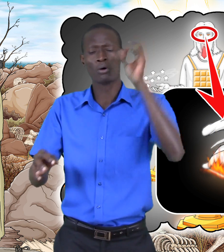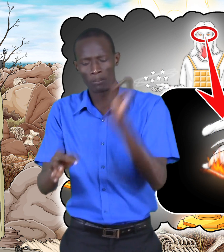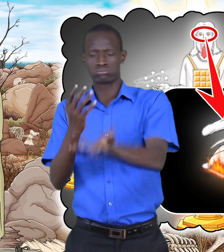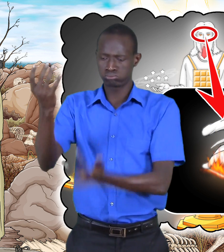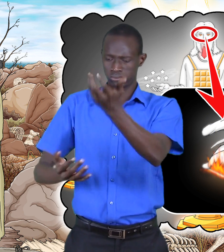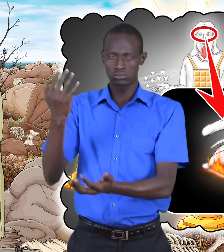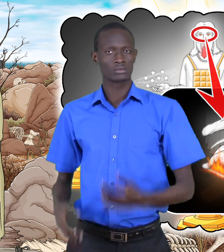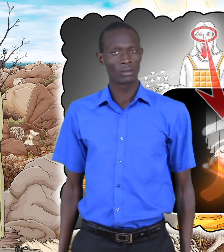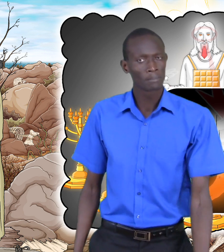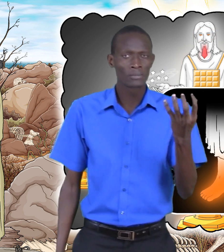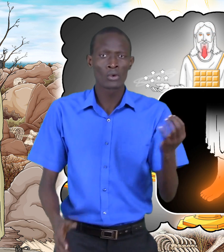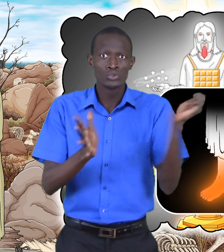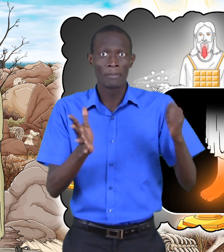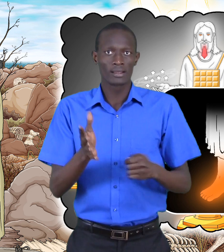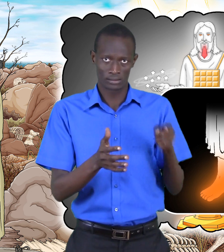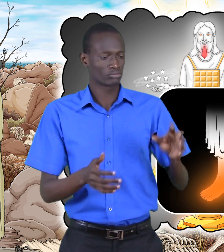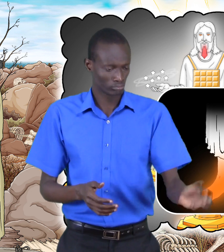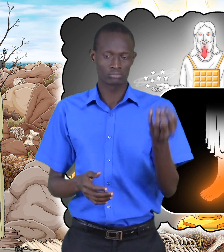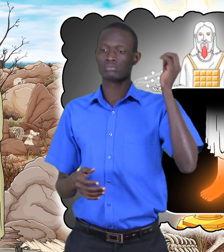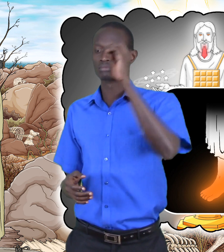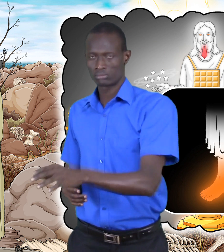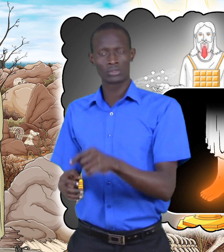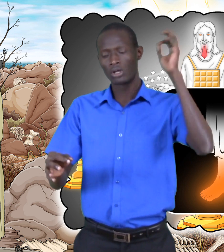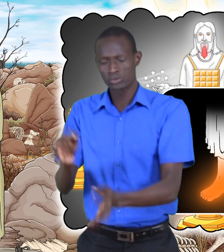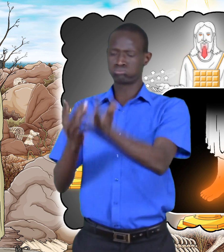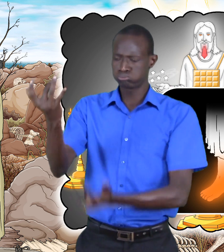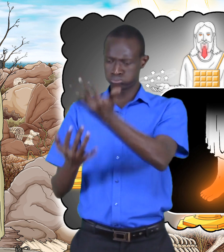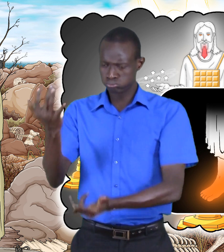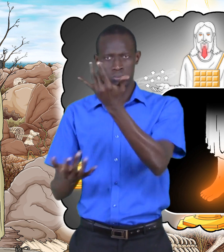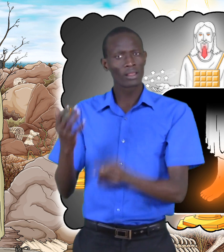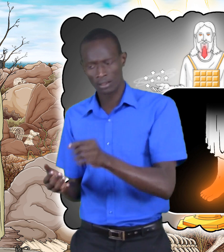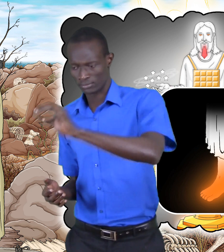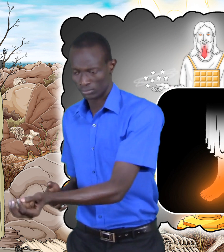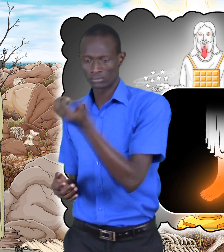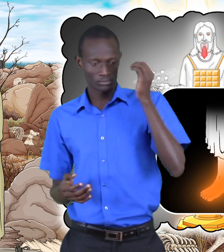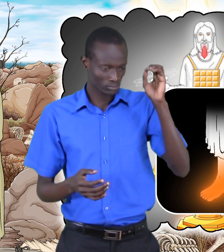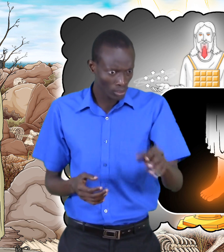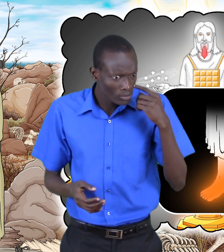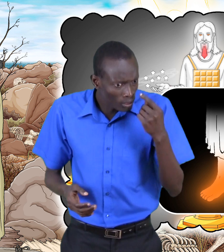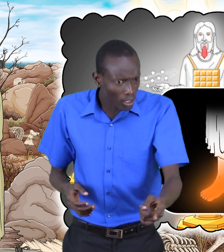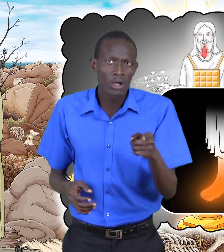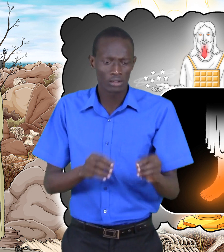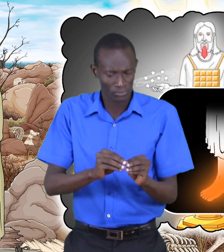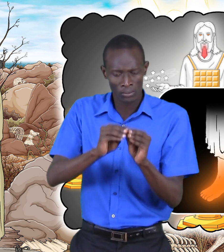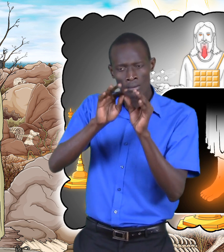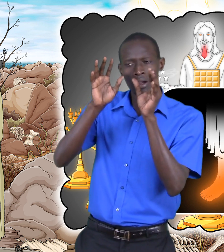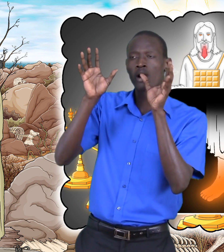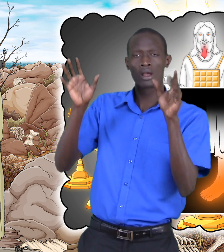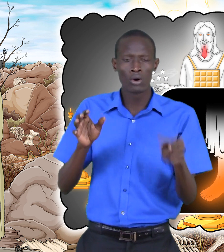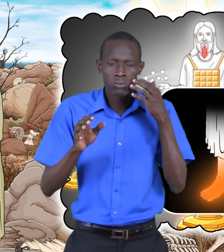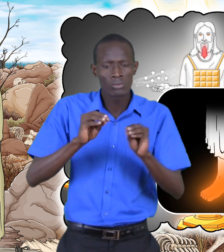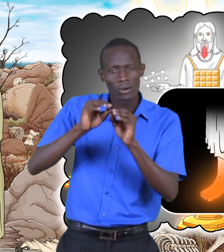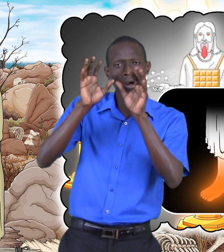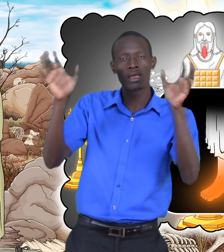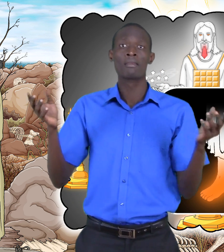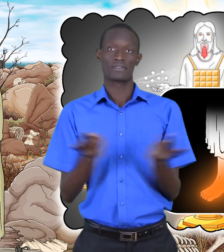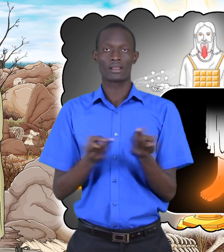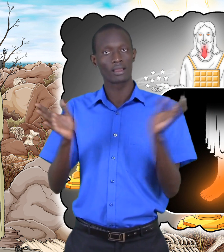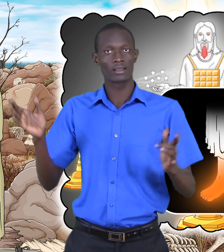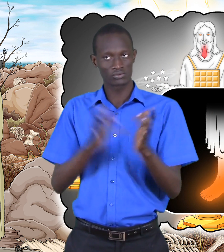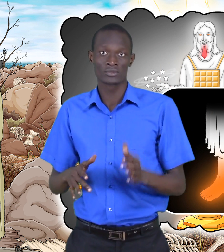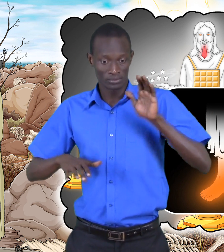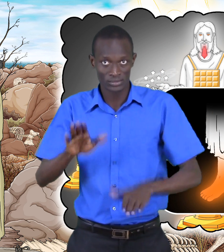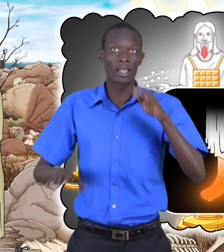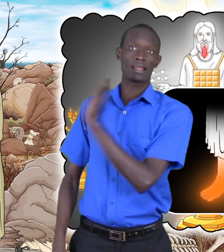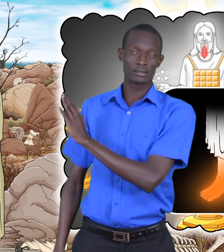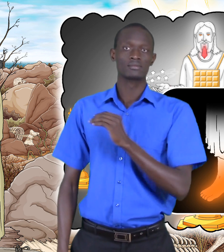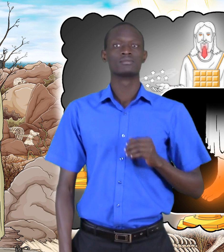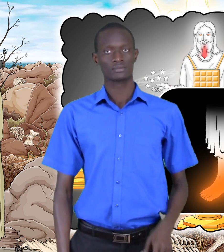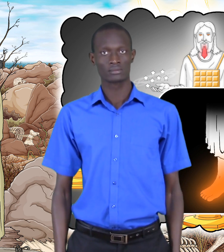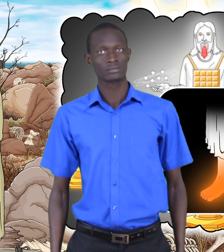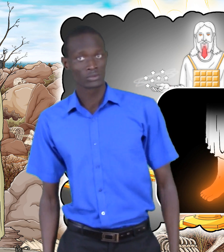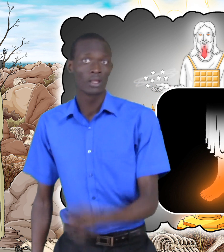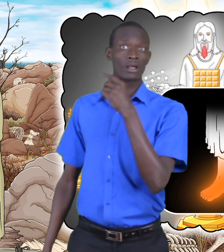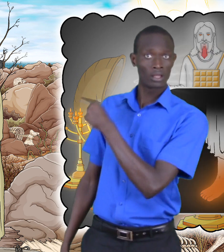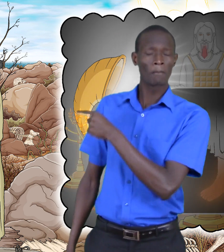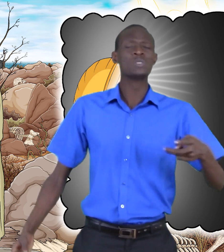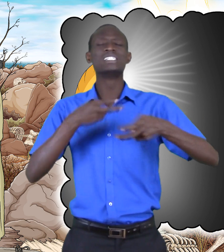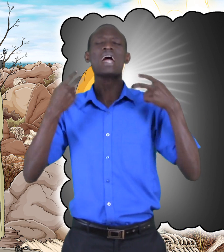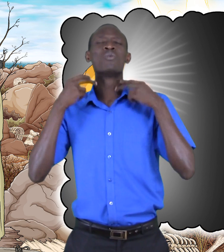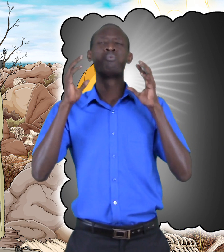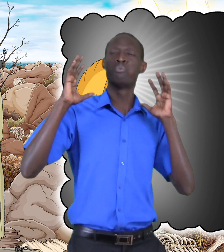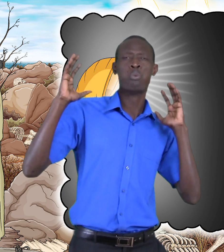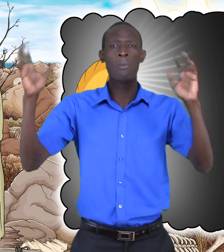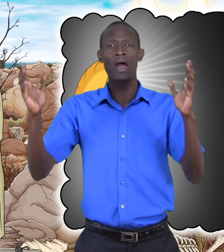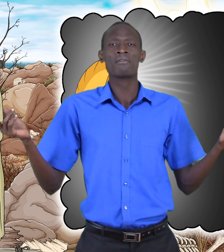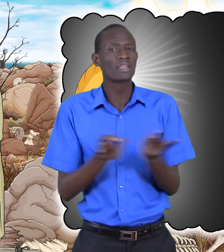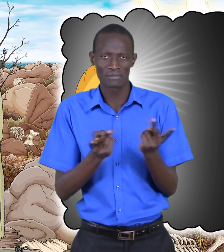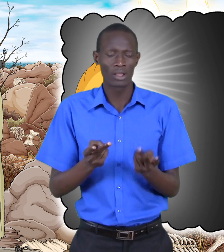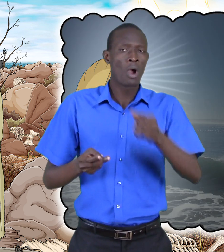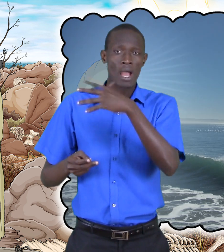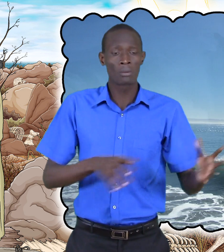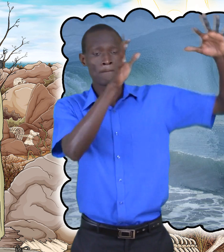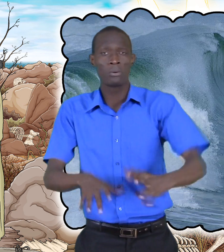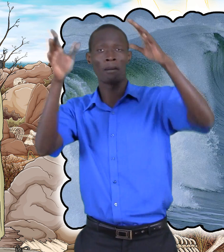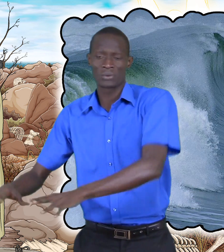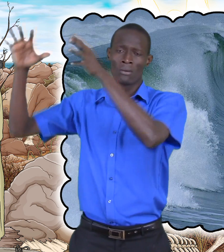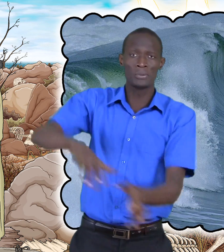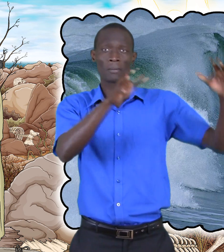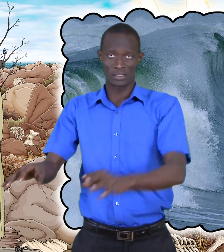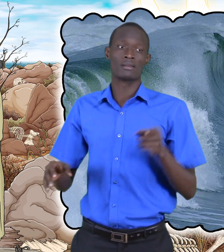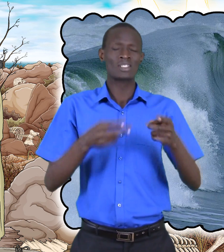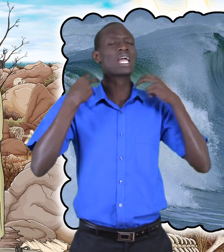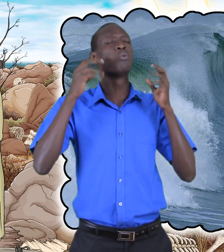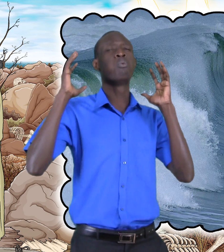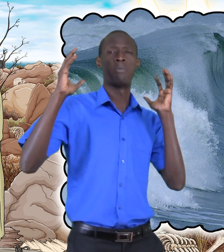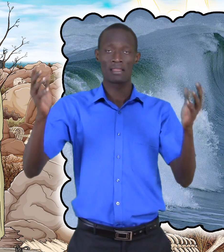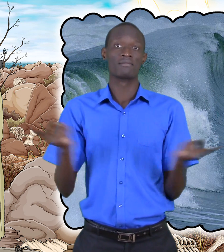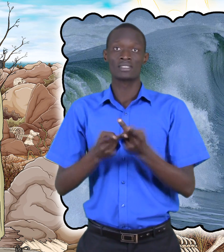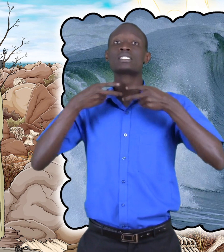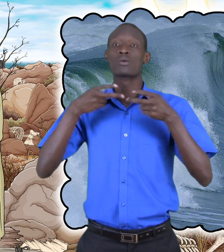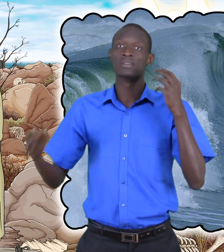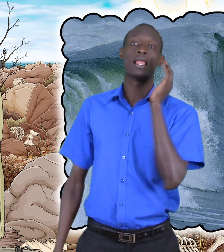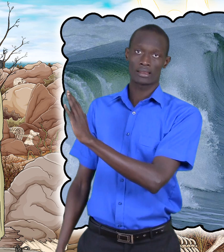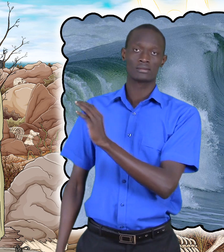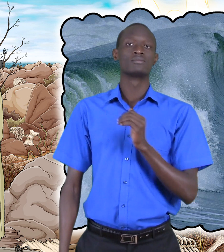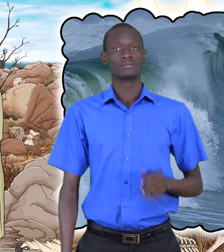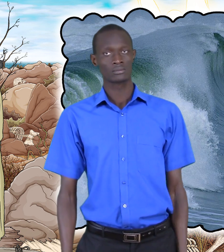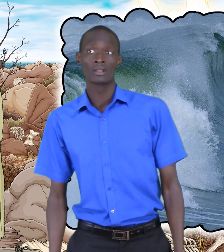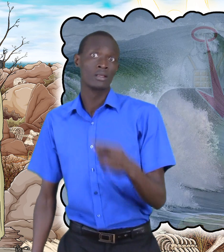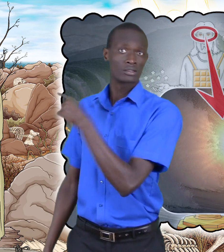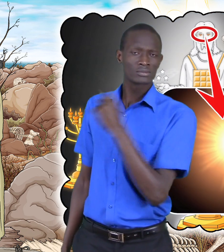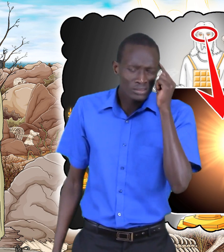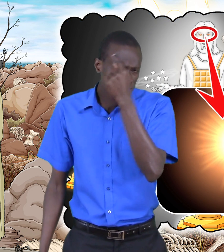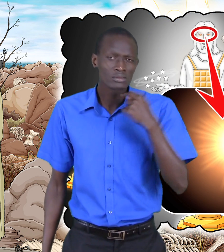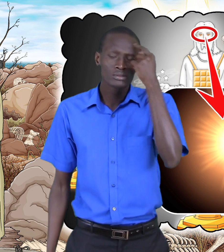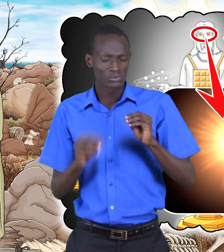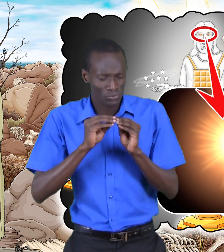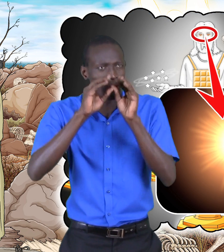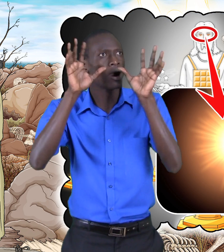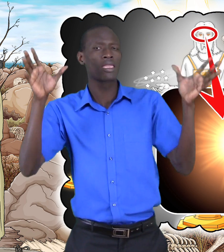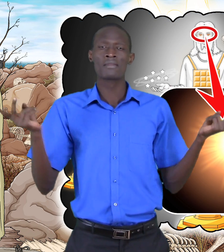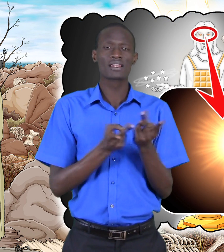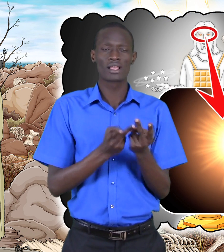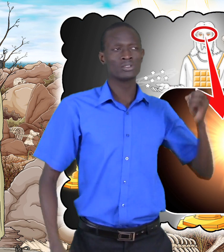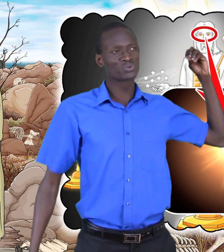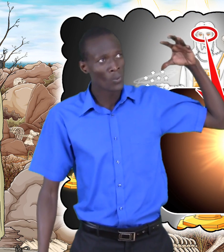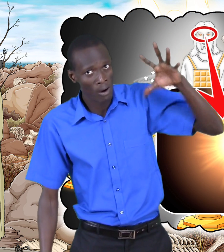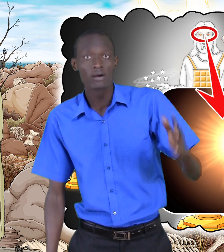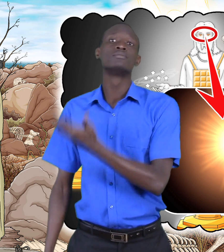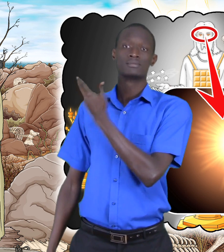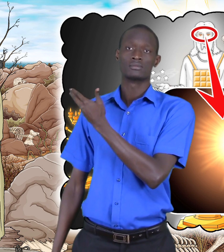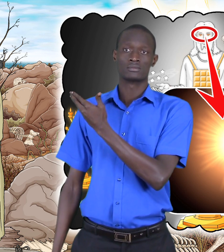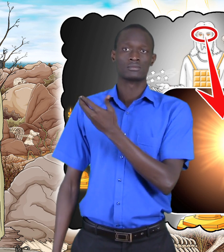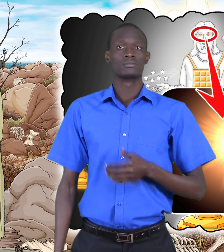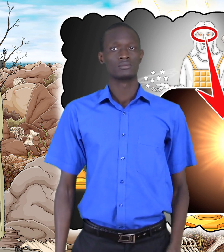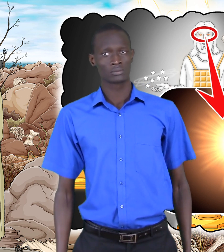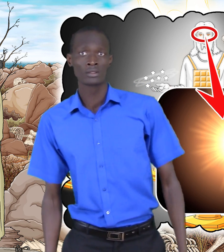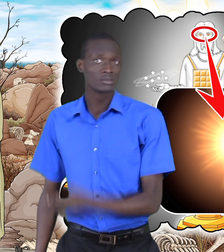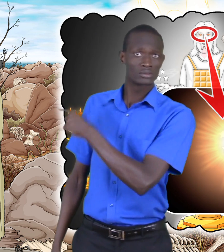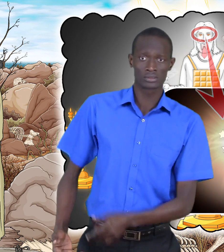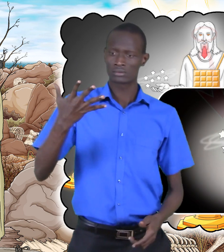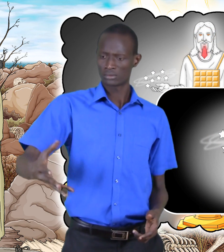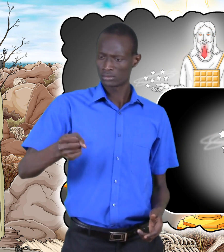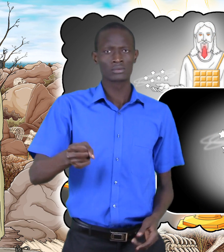His feet were like polished bronze refined in a furnace, and His voice was like the roar of many waters.